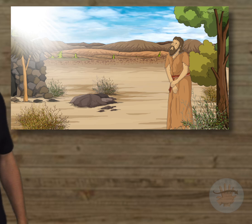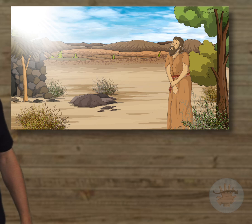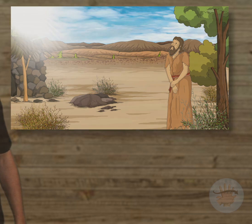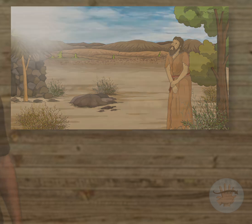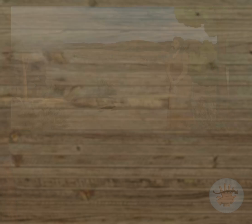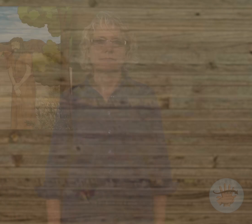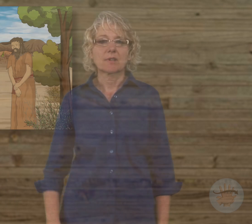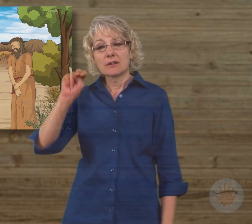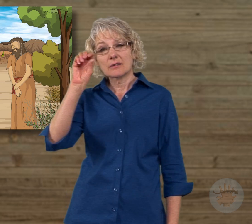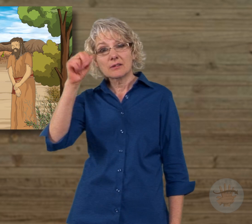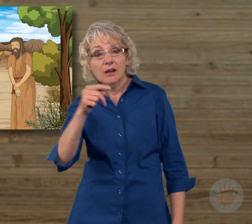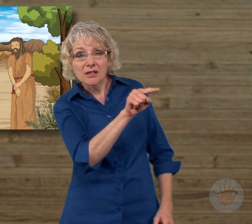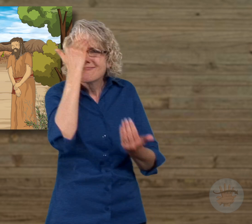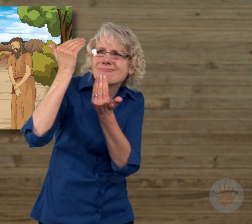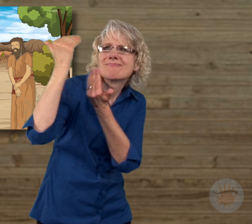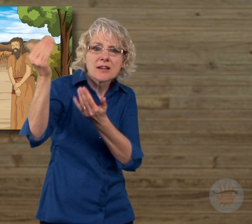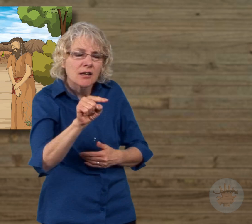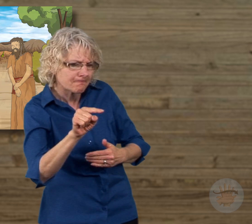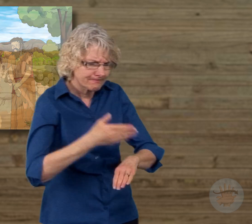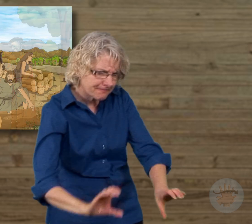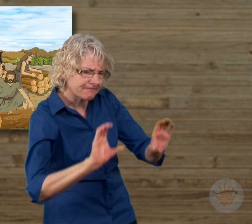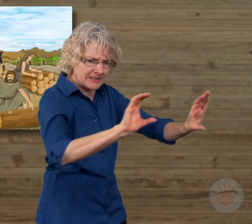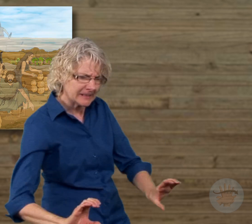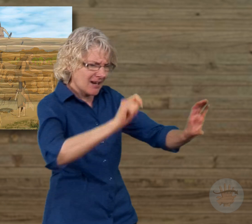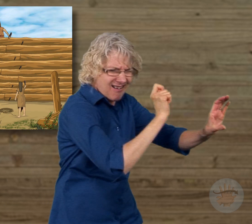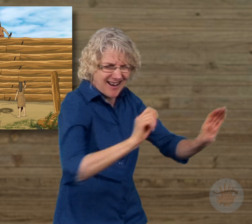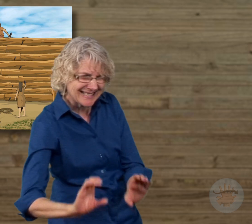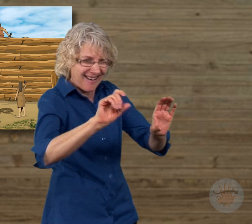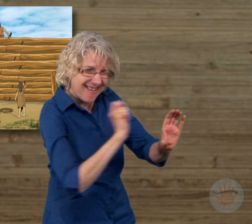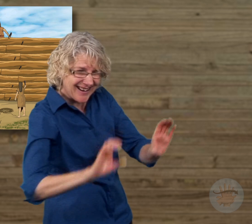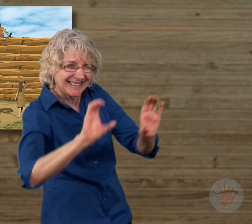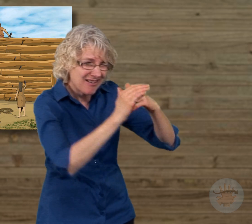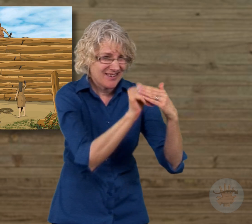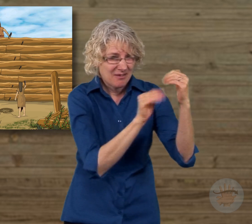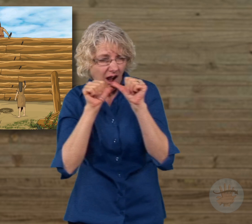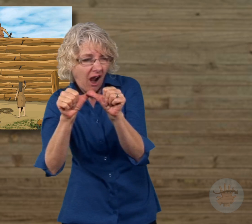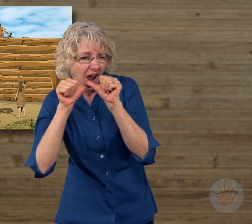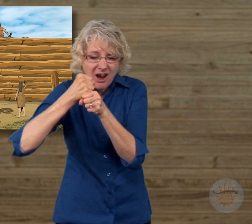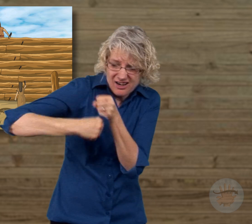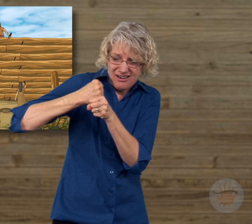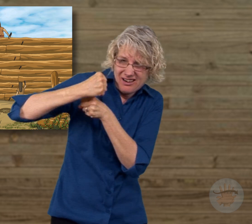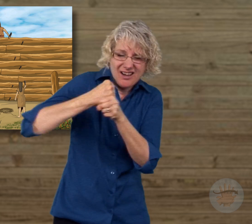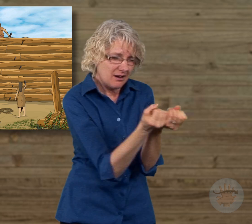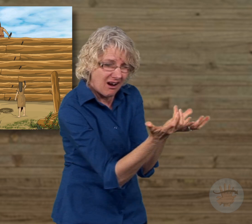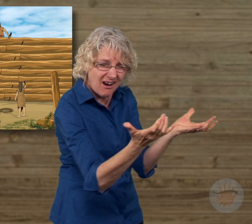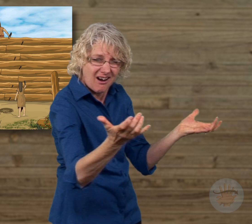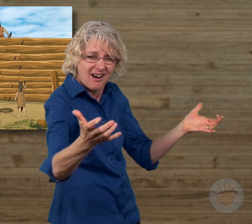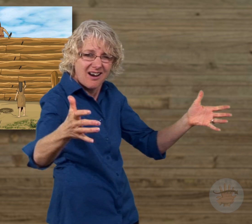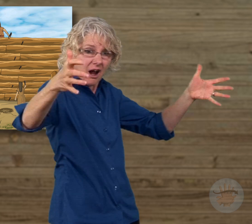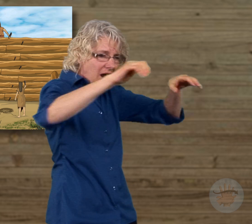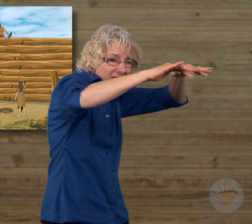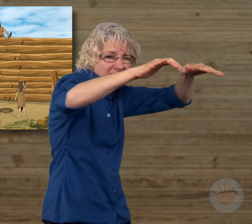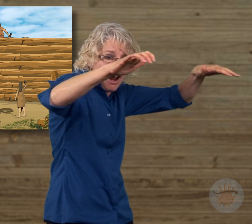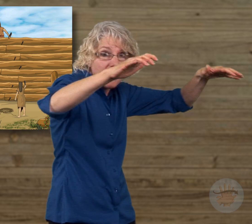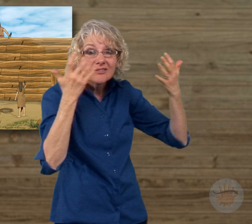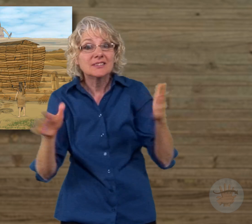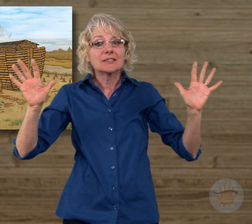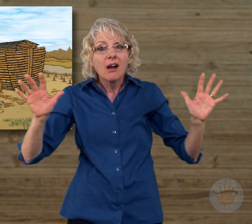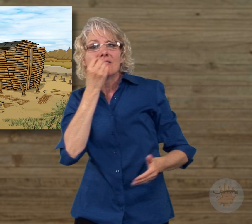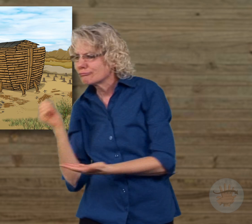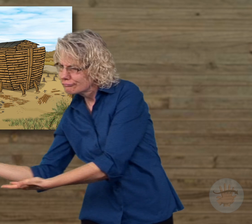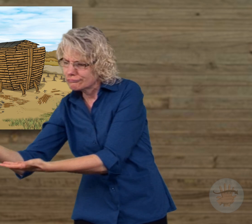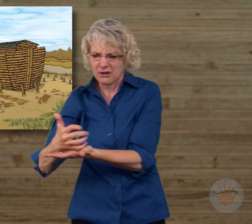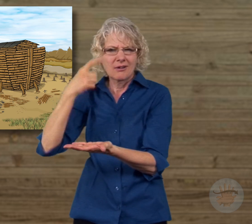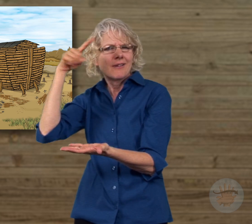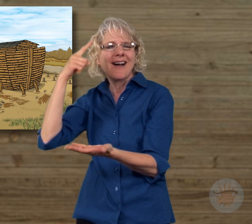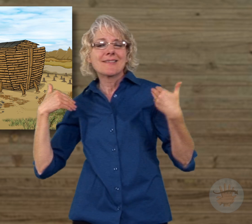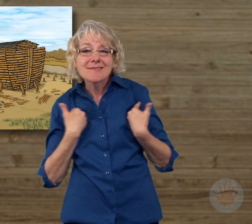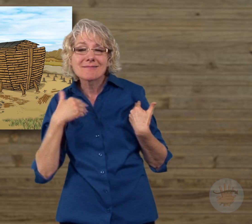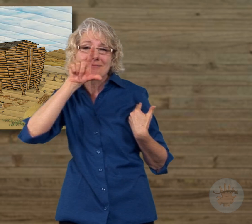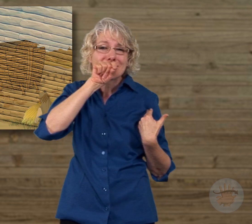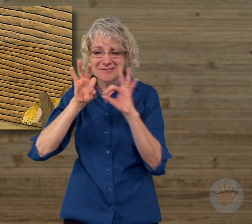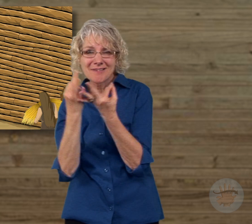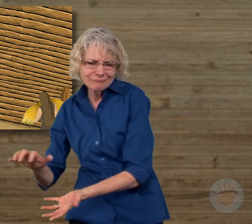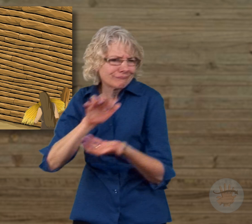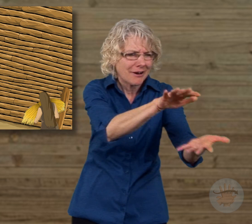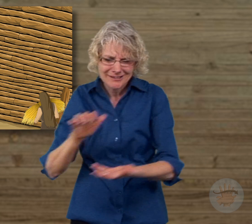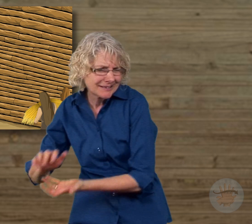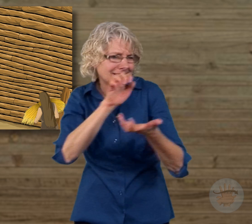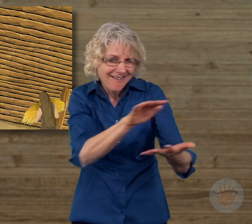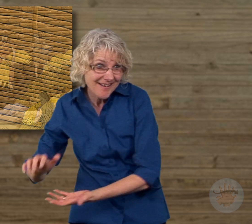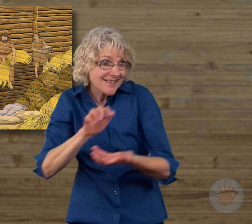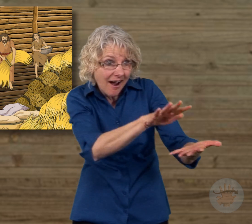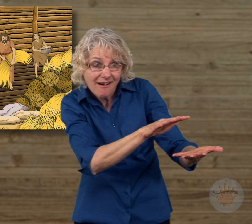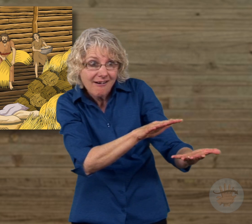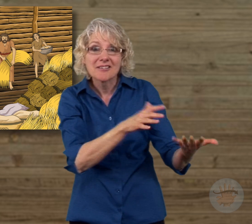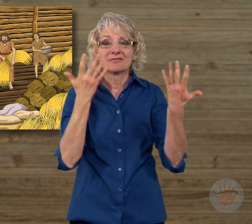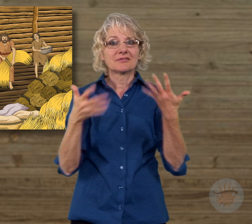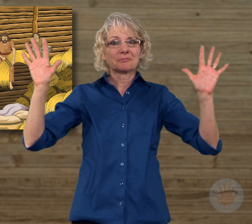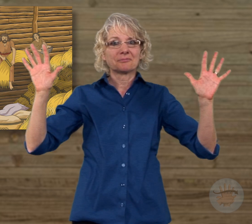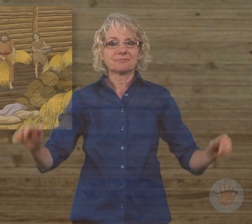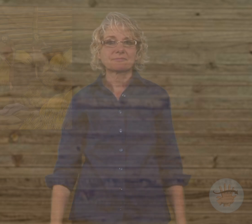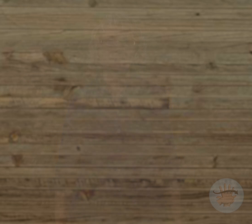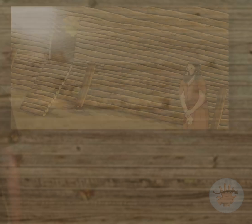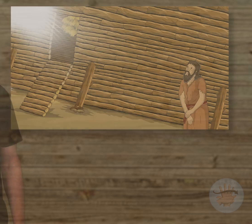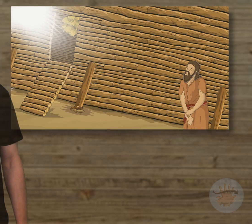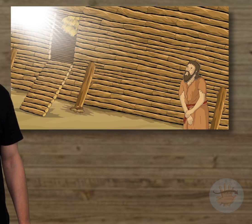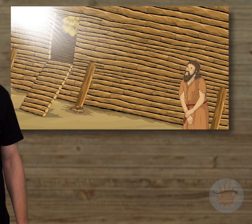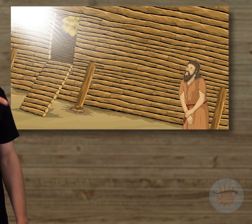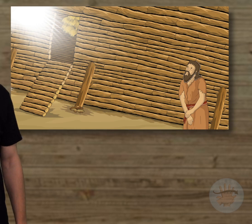So Noah did everything precisely as God had commanded him.